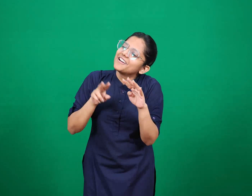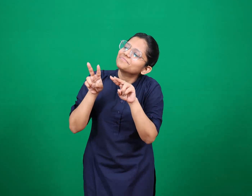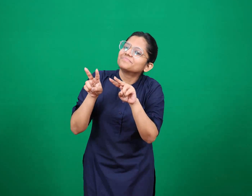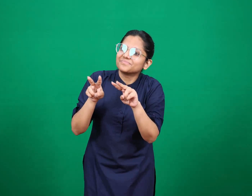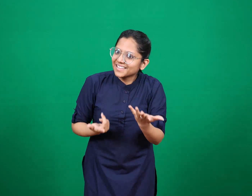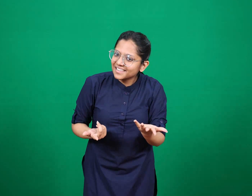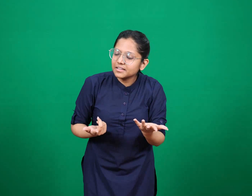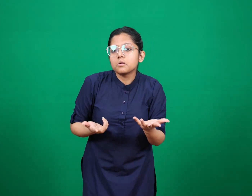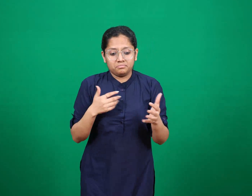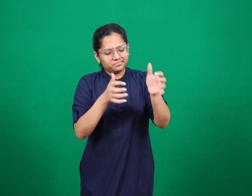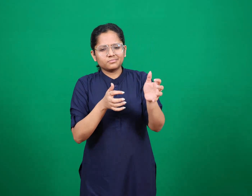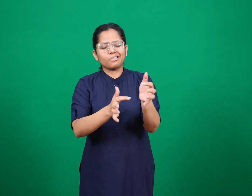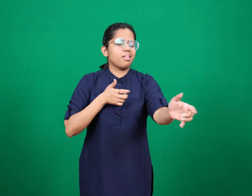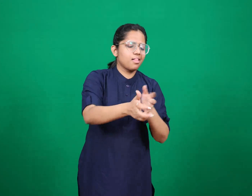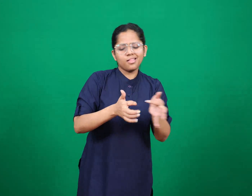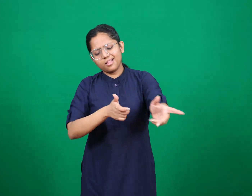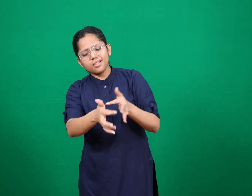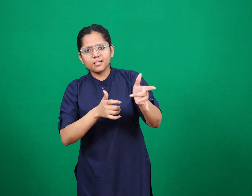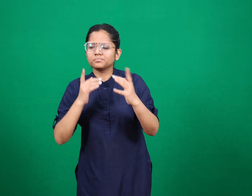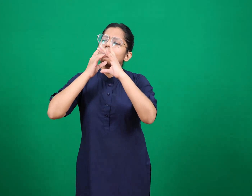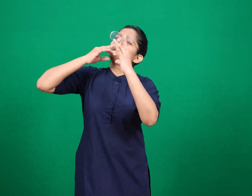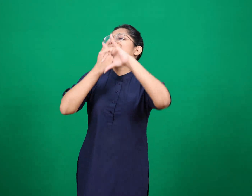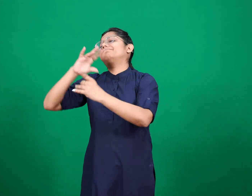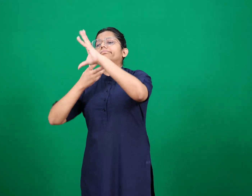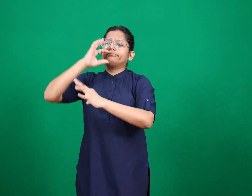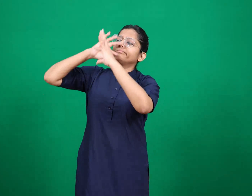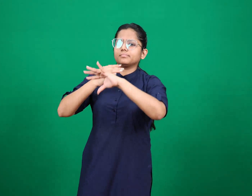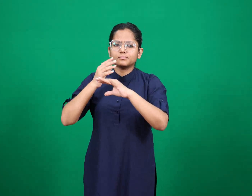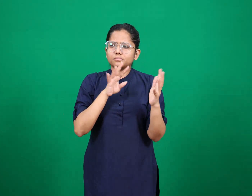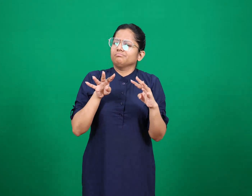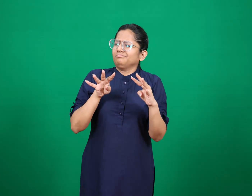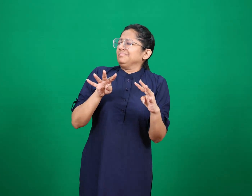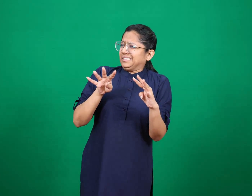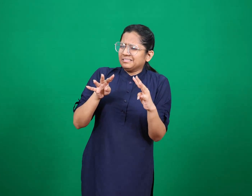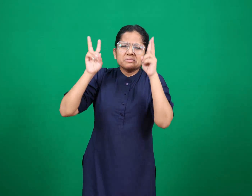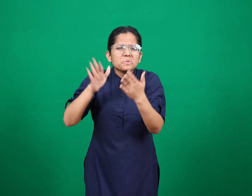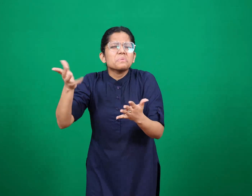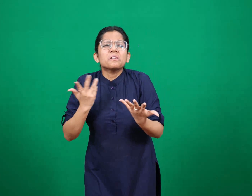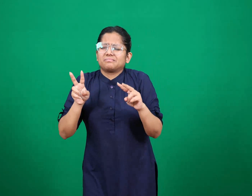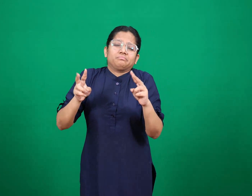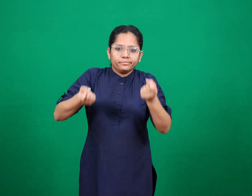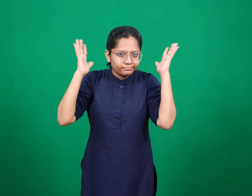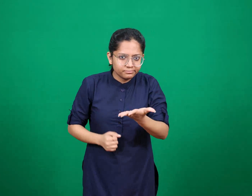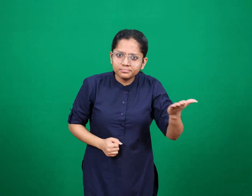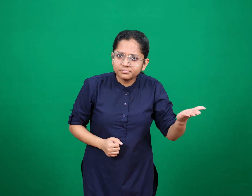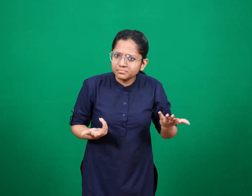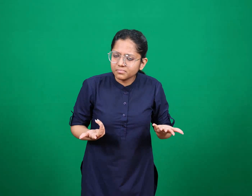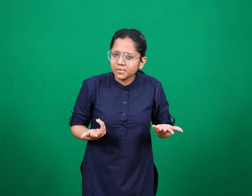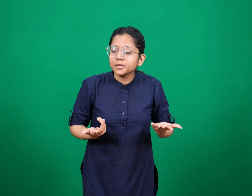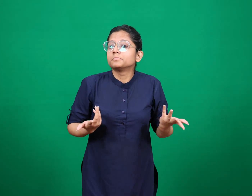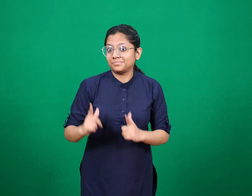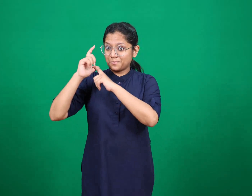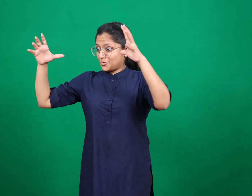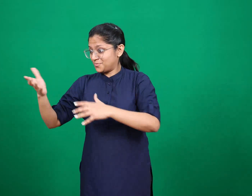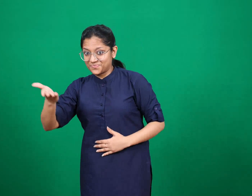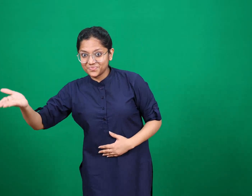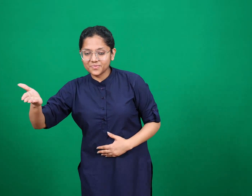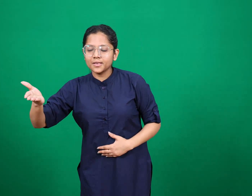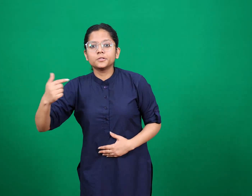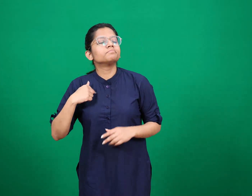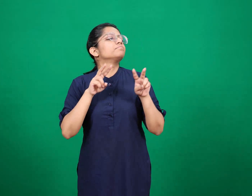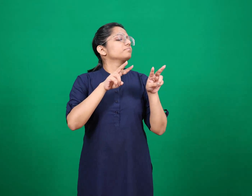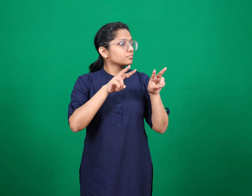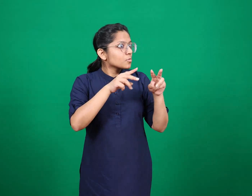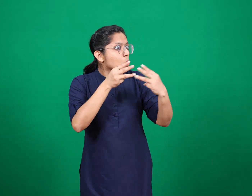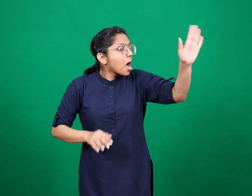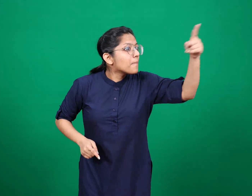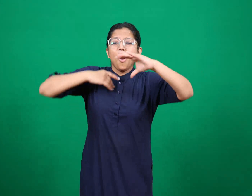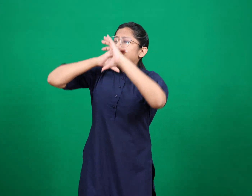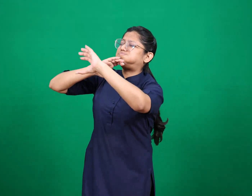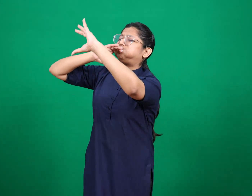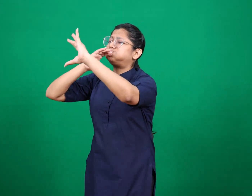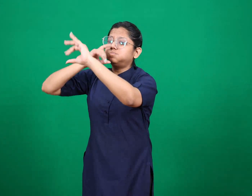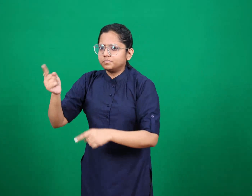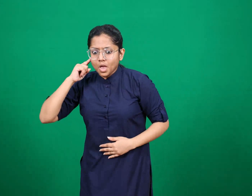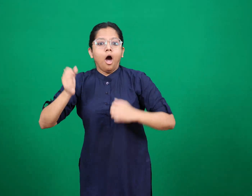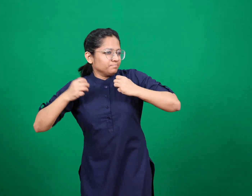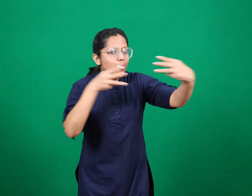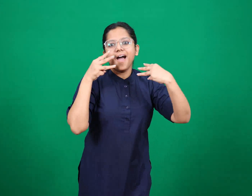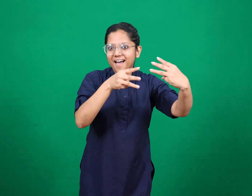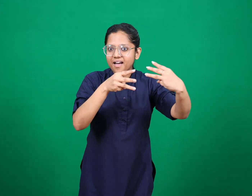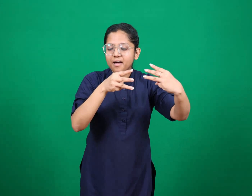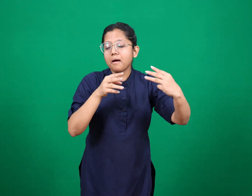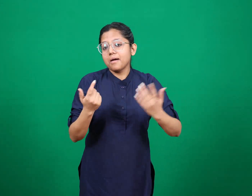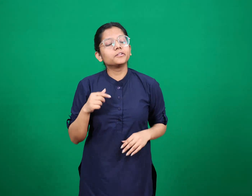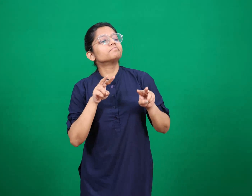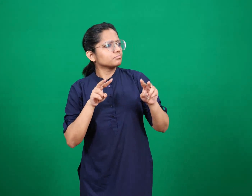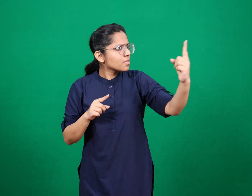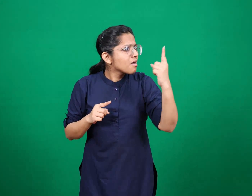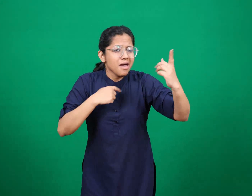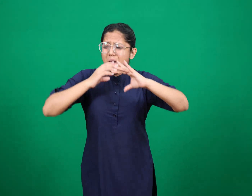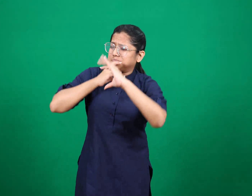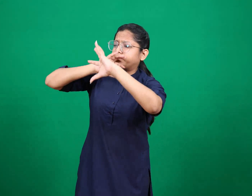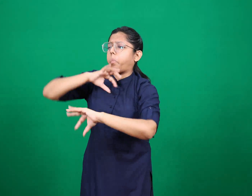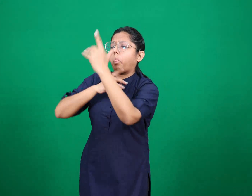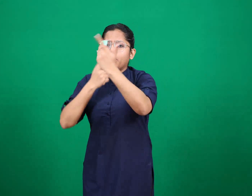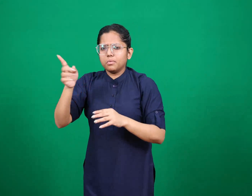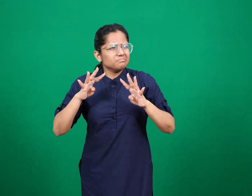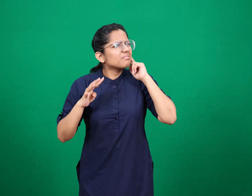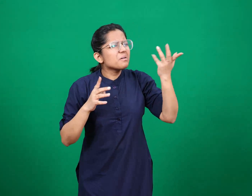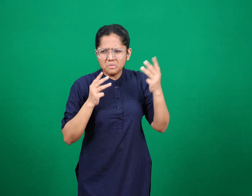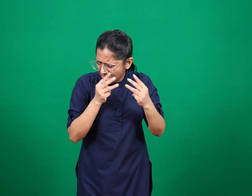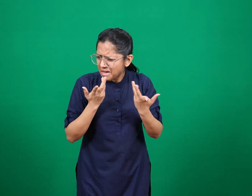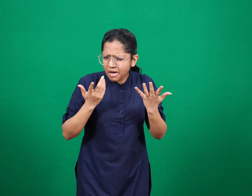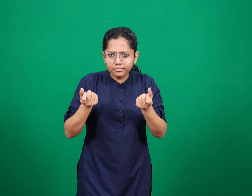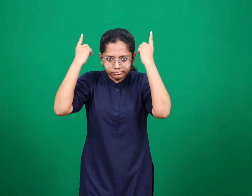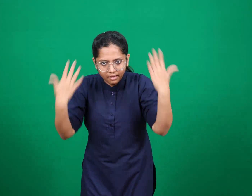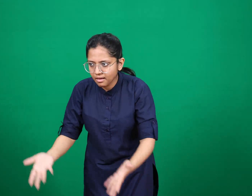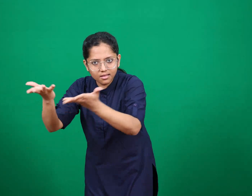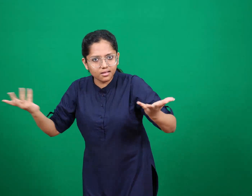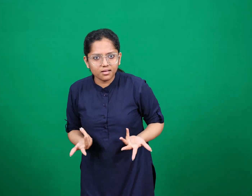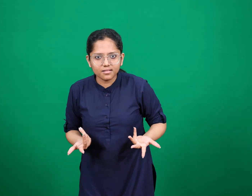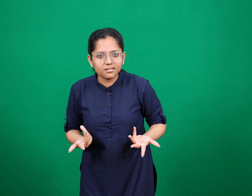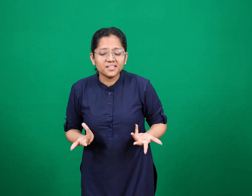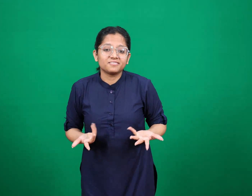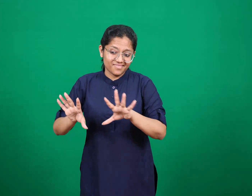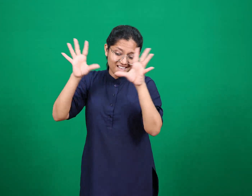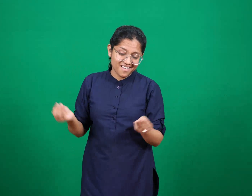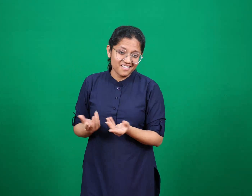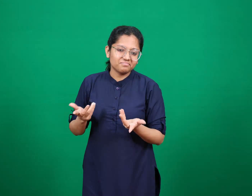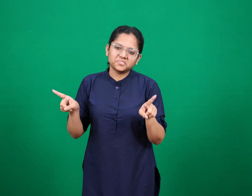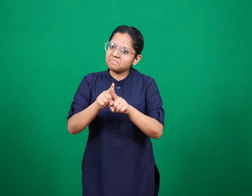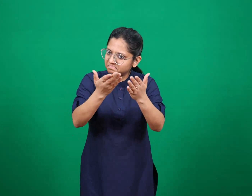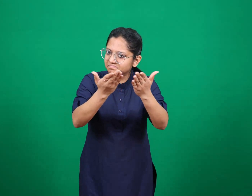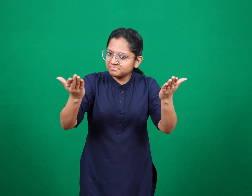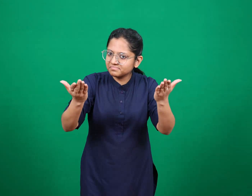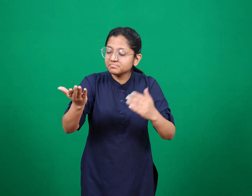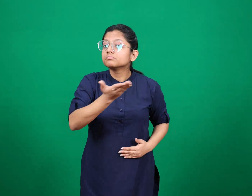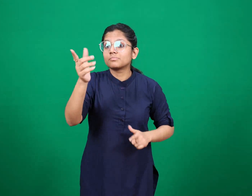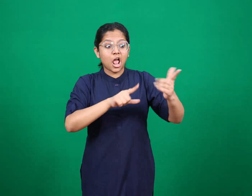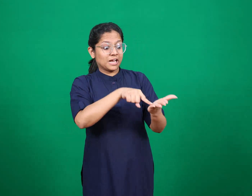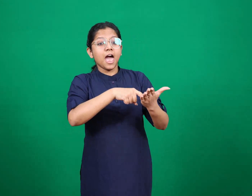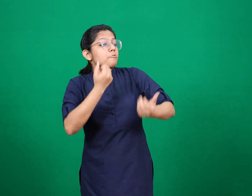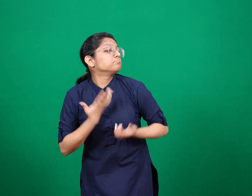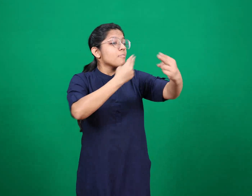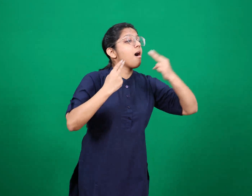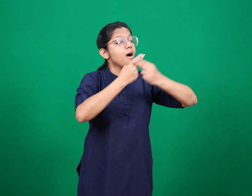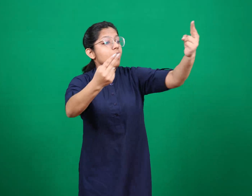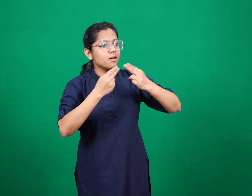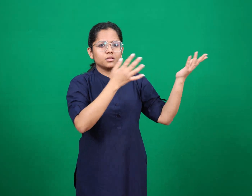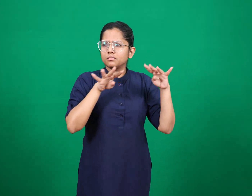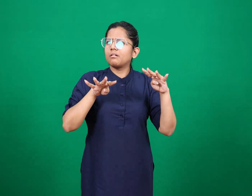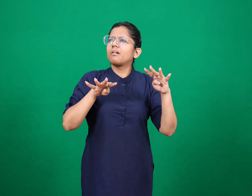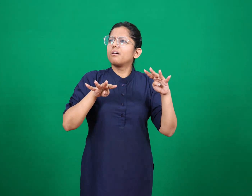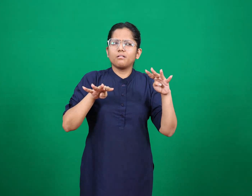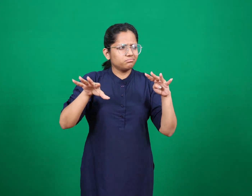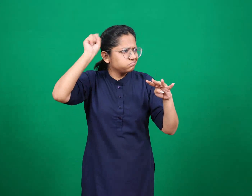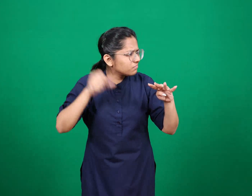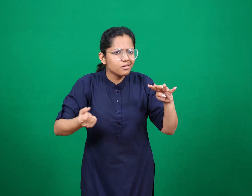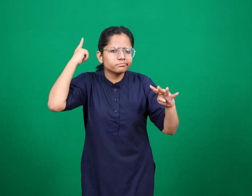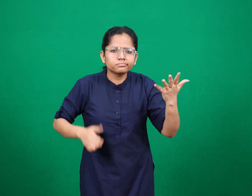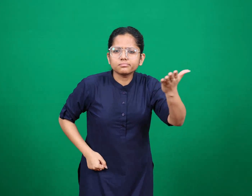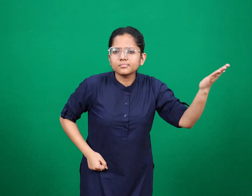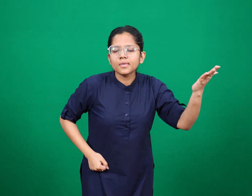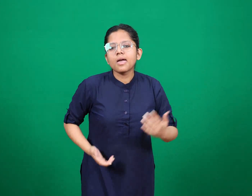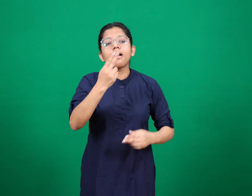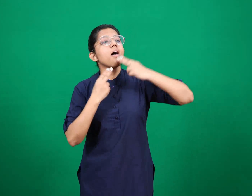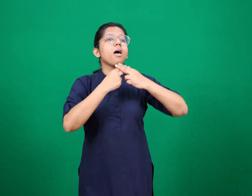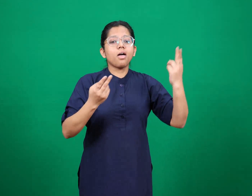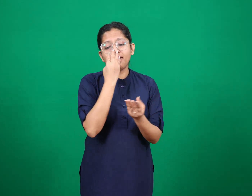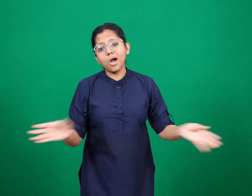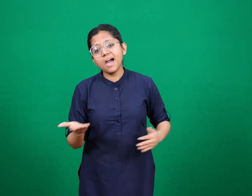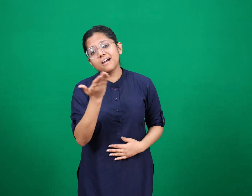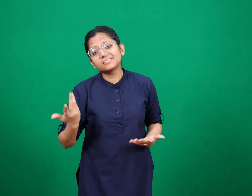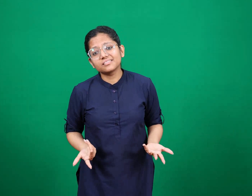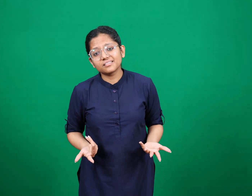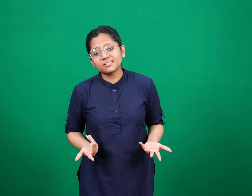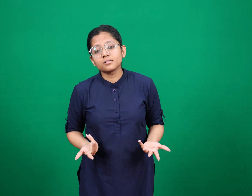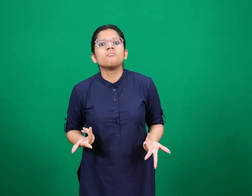Again, if the trumpet sounds a muffled call, who will prepare for battle? So it is with you. Unless you speak intelligible words with your tongue, how will anyone know what you are saying? You will just be speaking into the air.